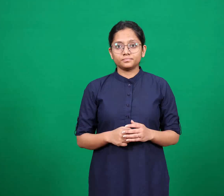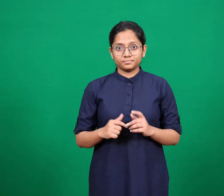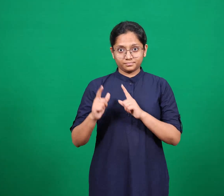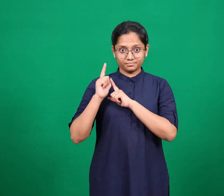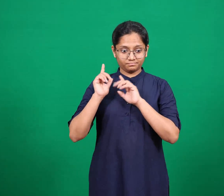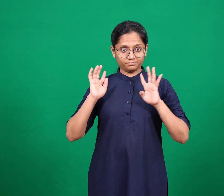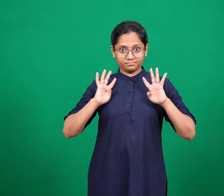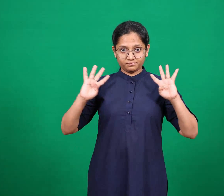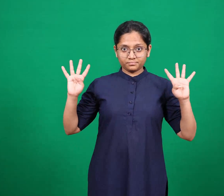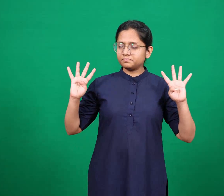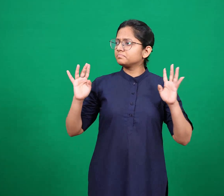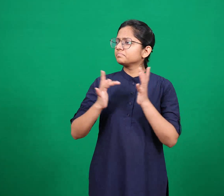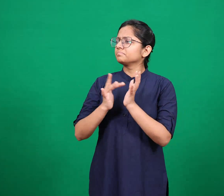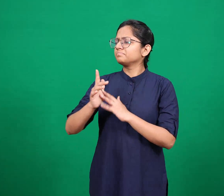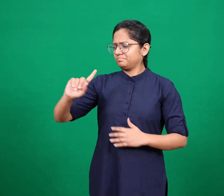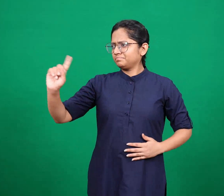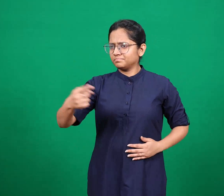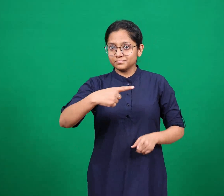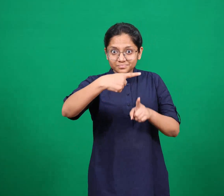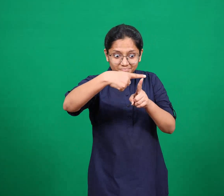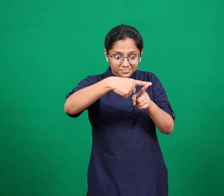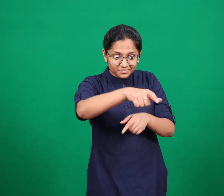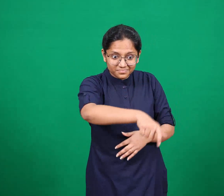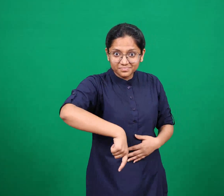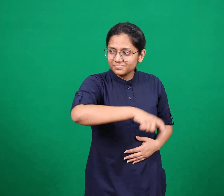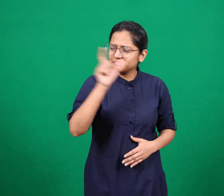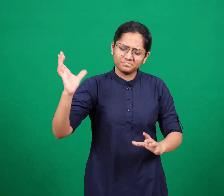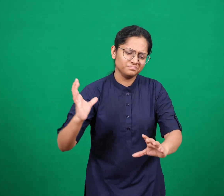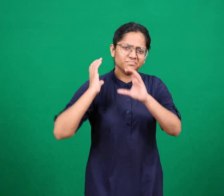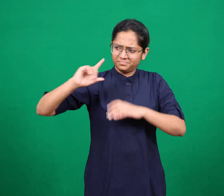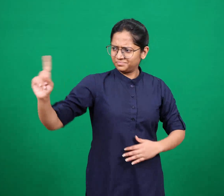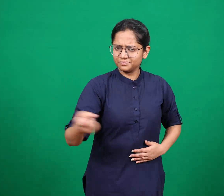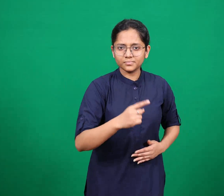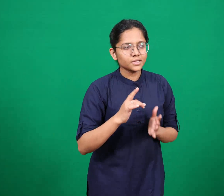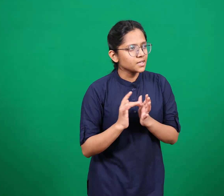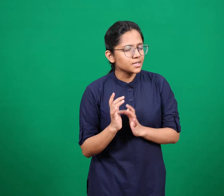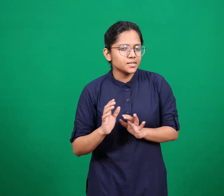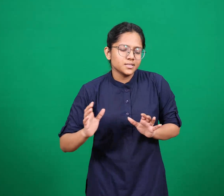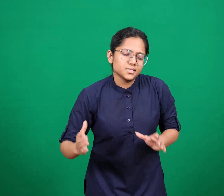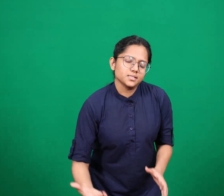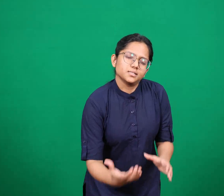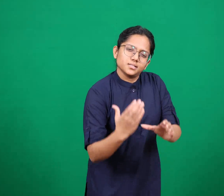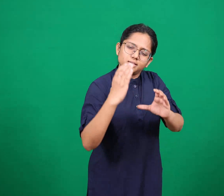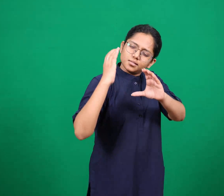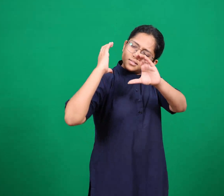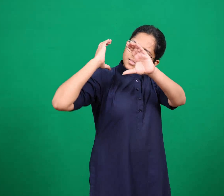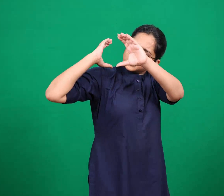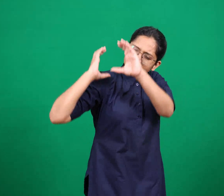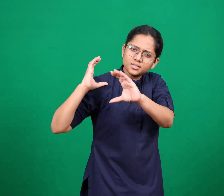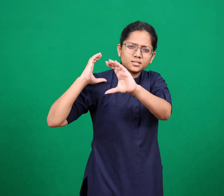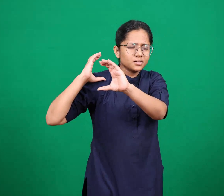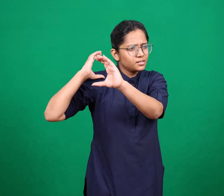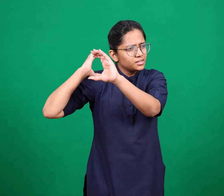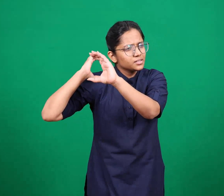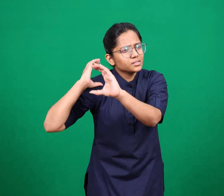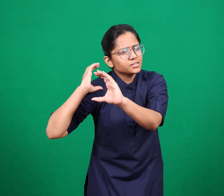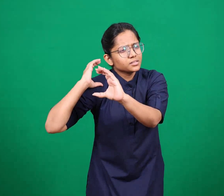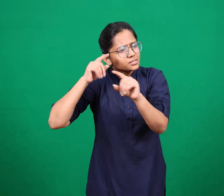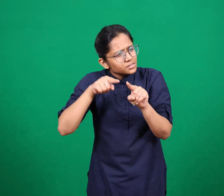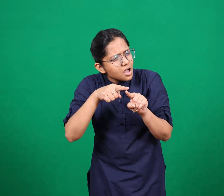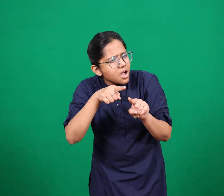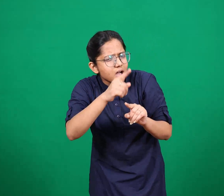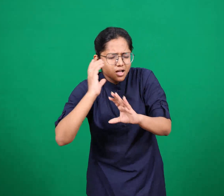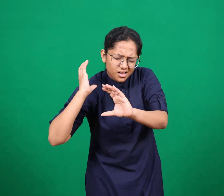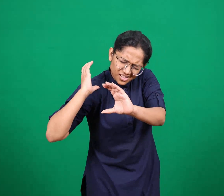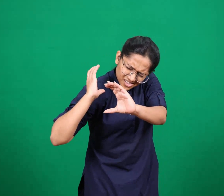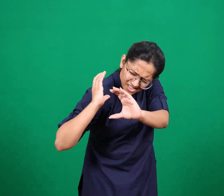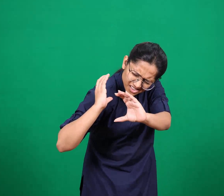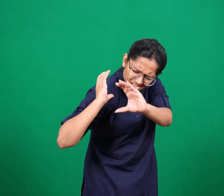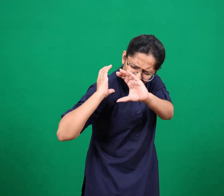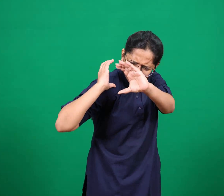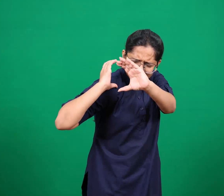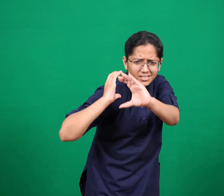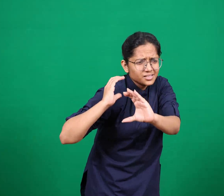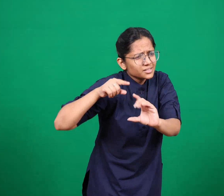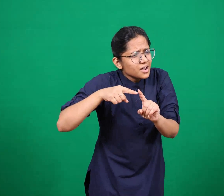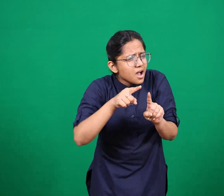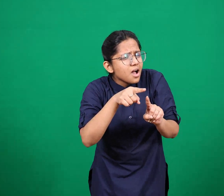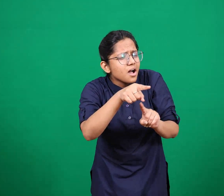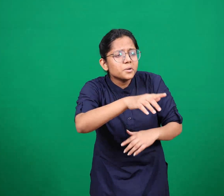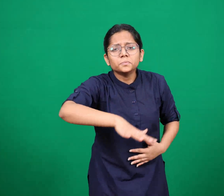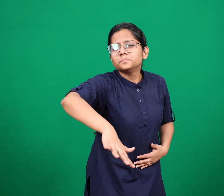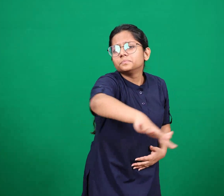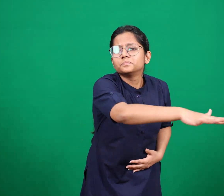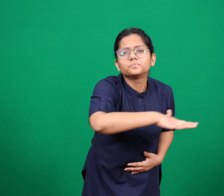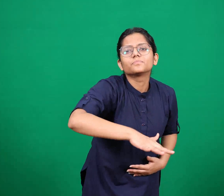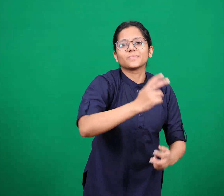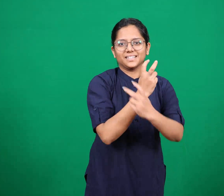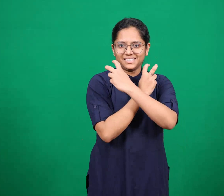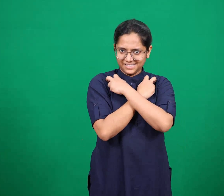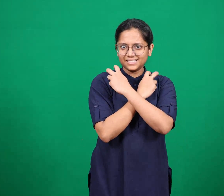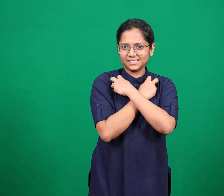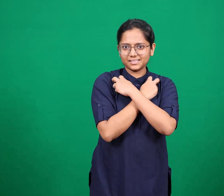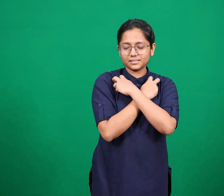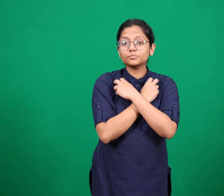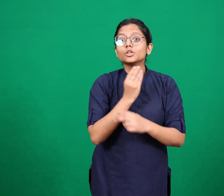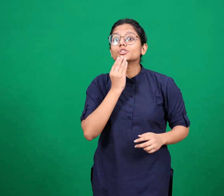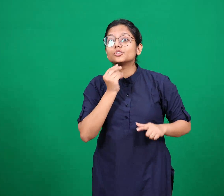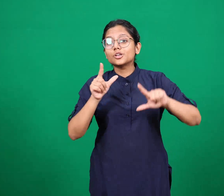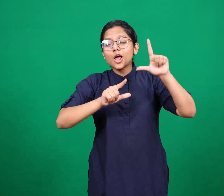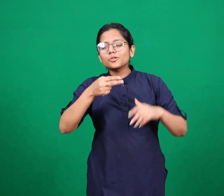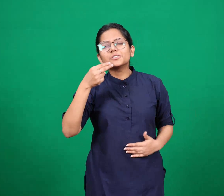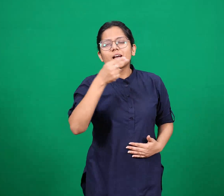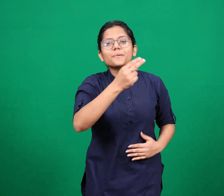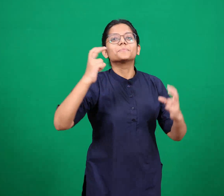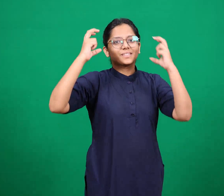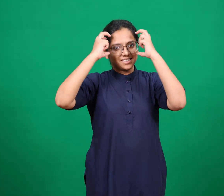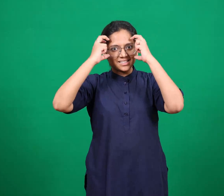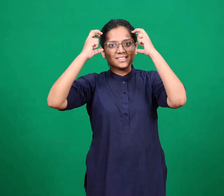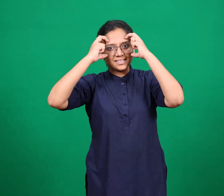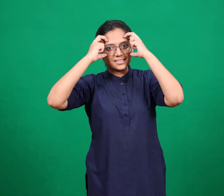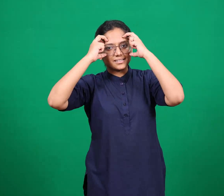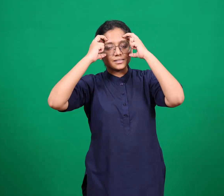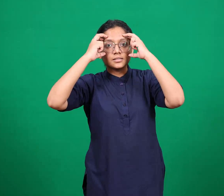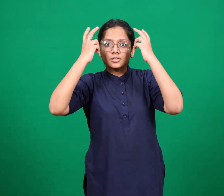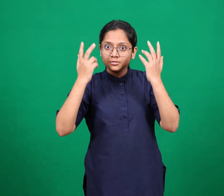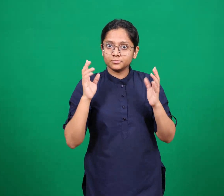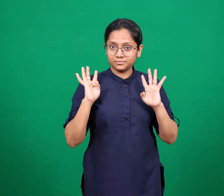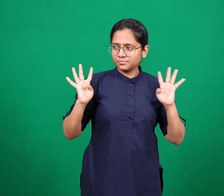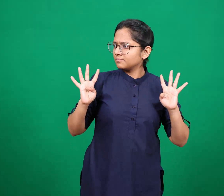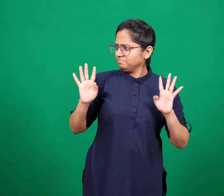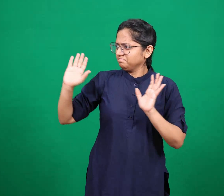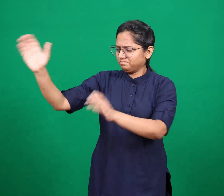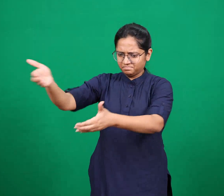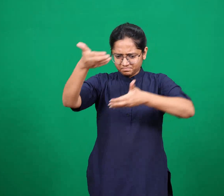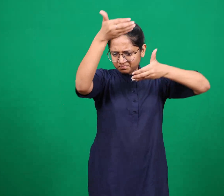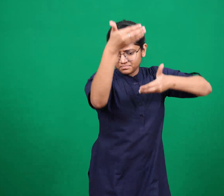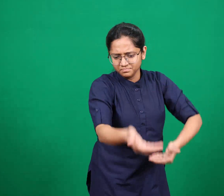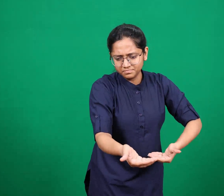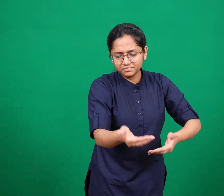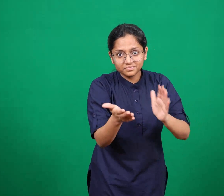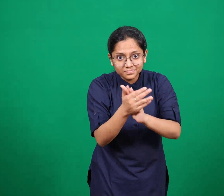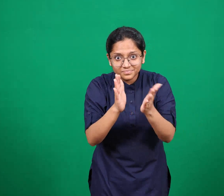Carrying His own cross, He went out to The Place of the Skull, which in Hebrew is called Golgotha.